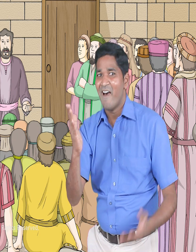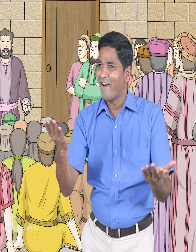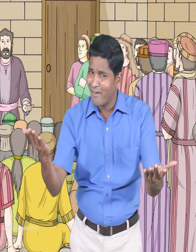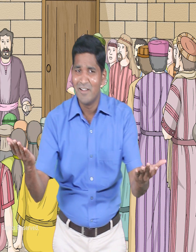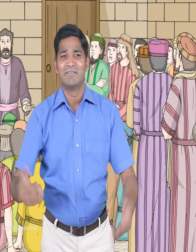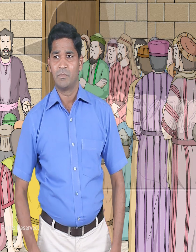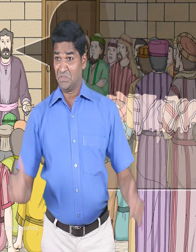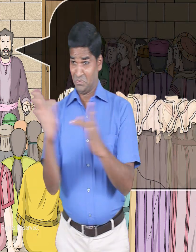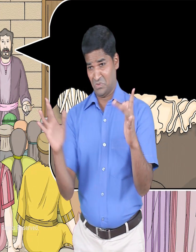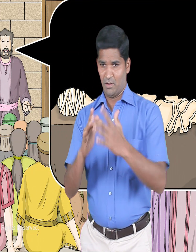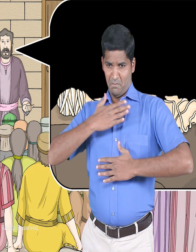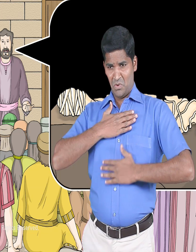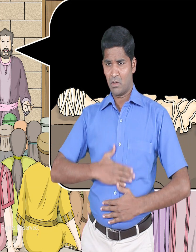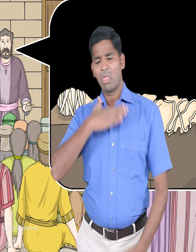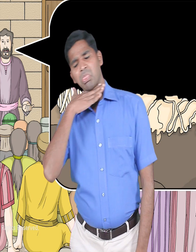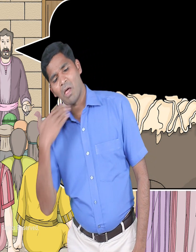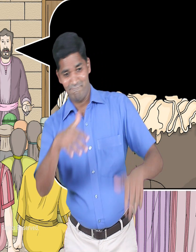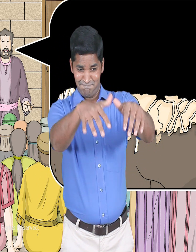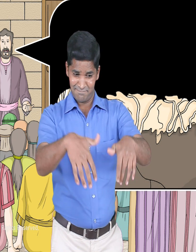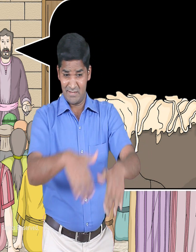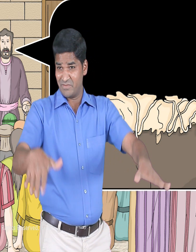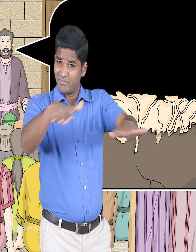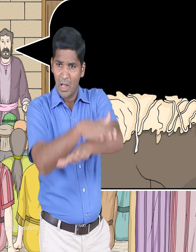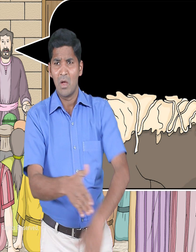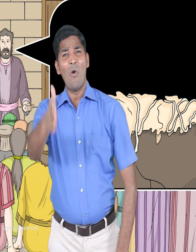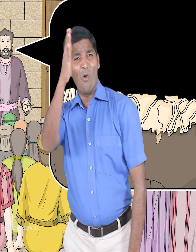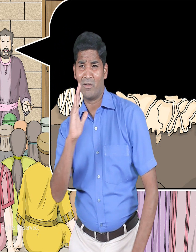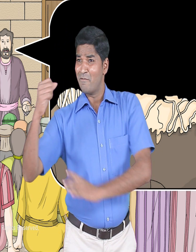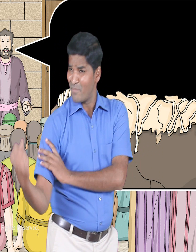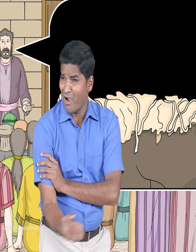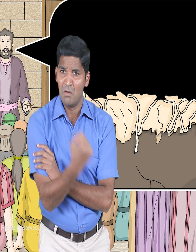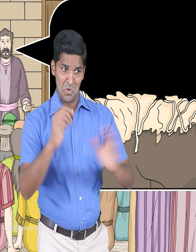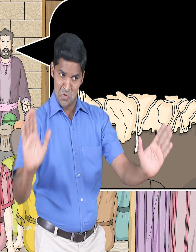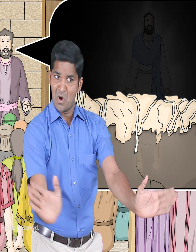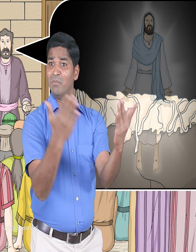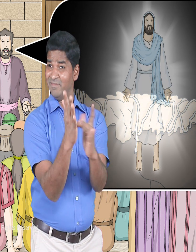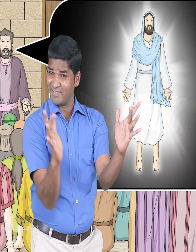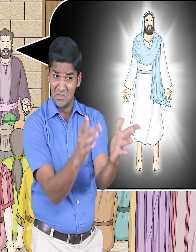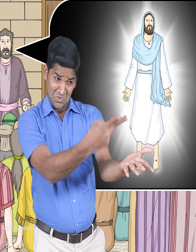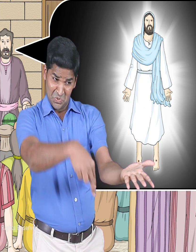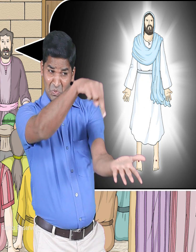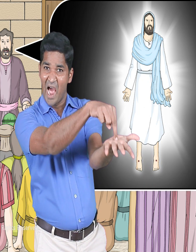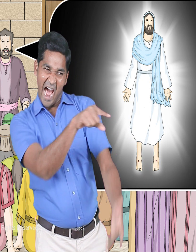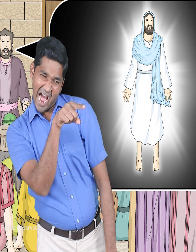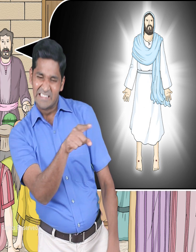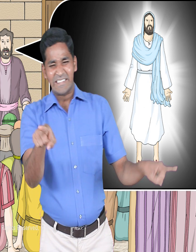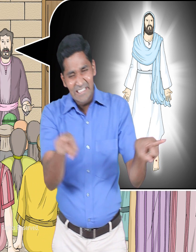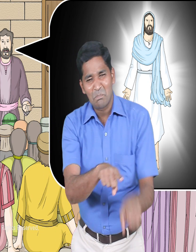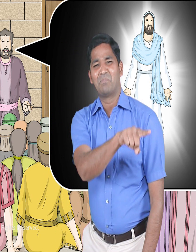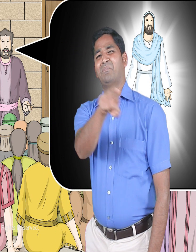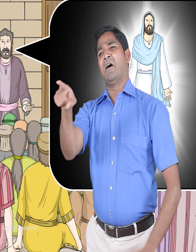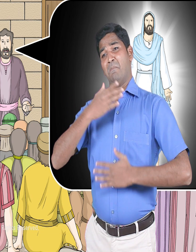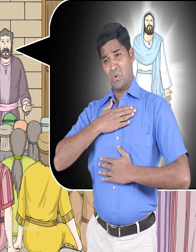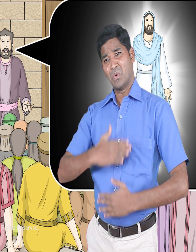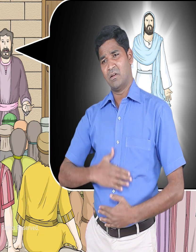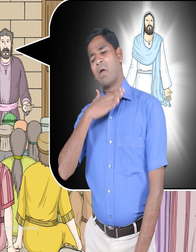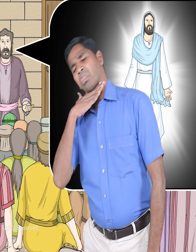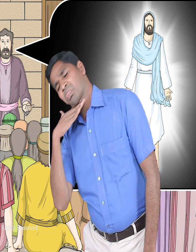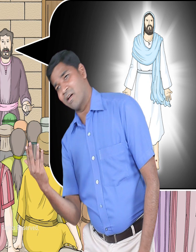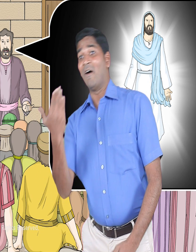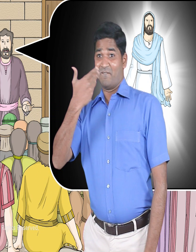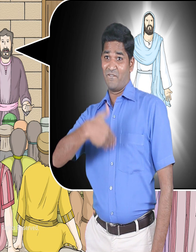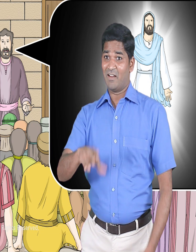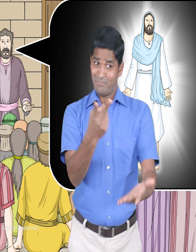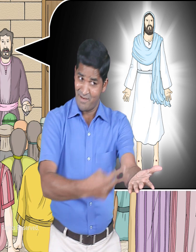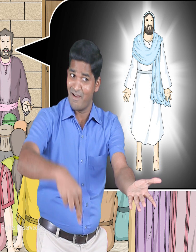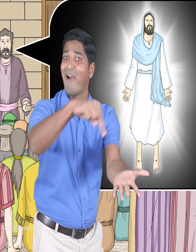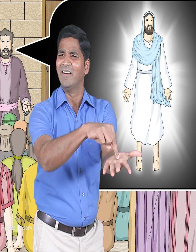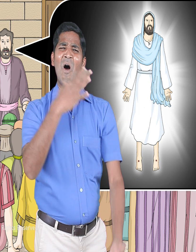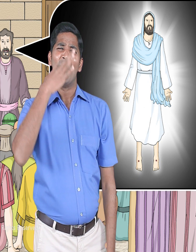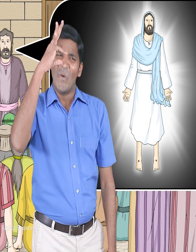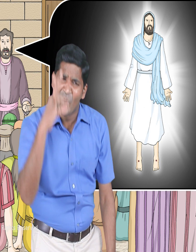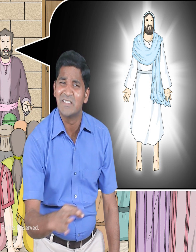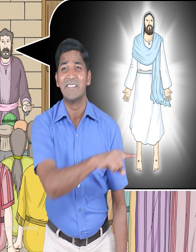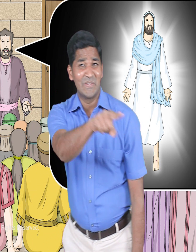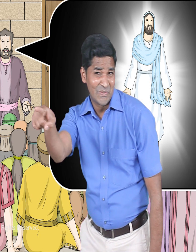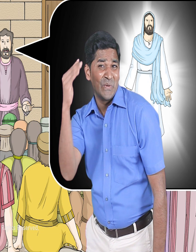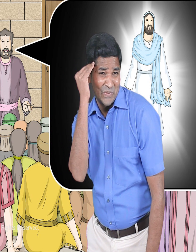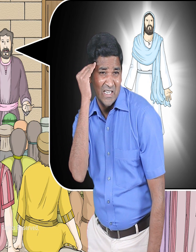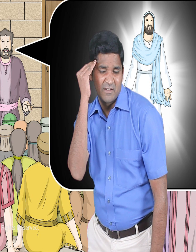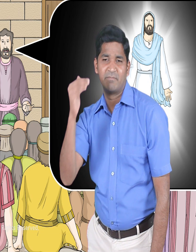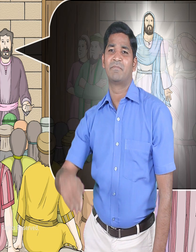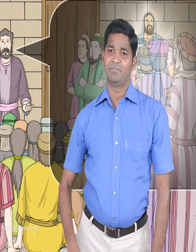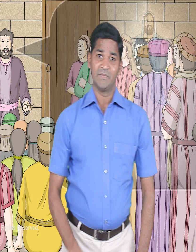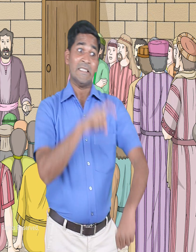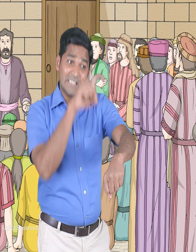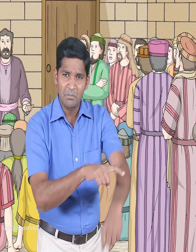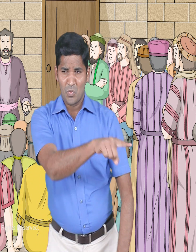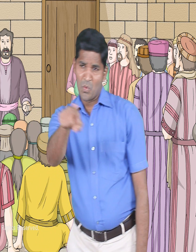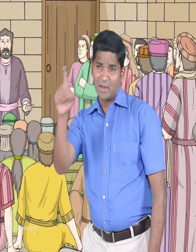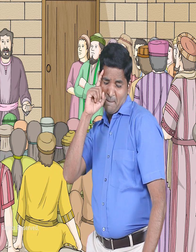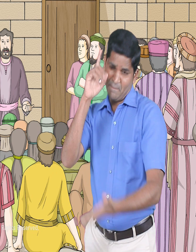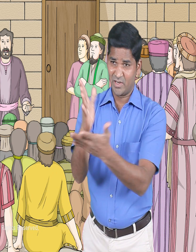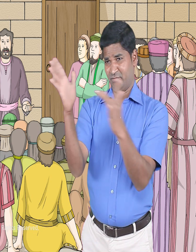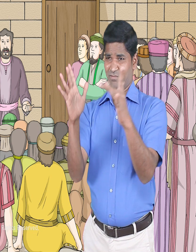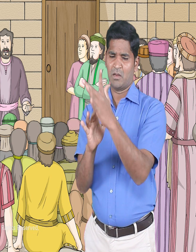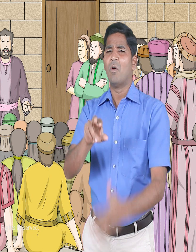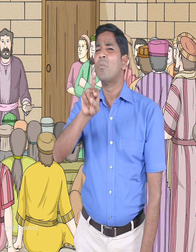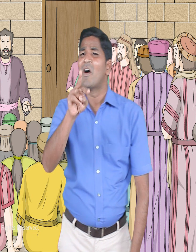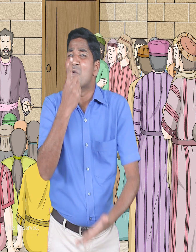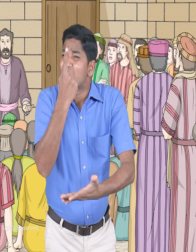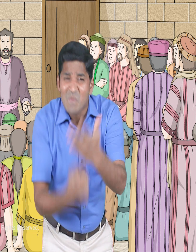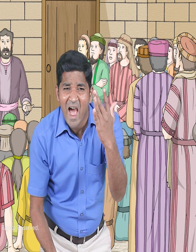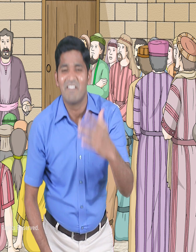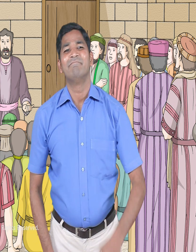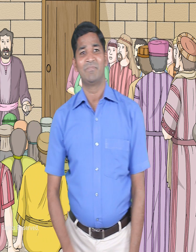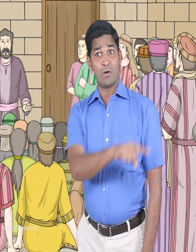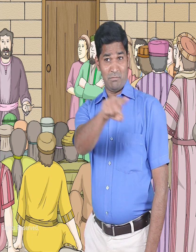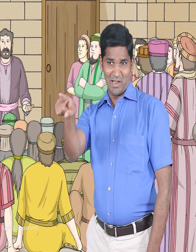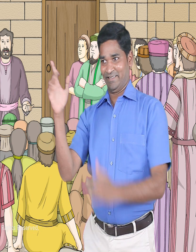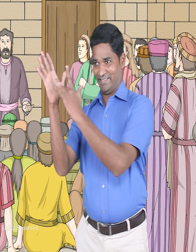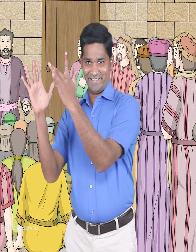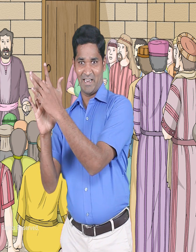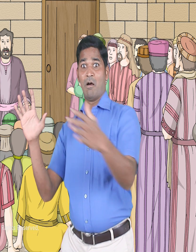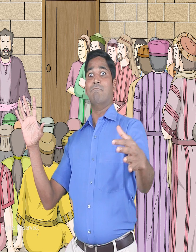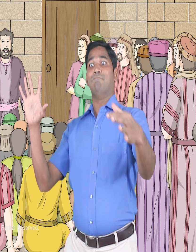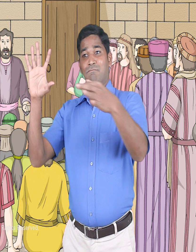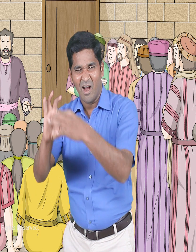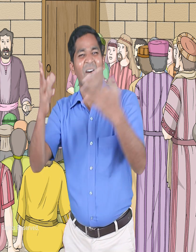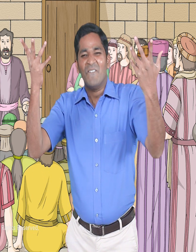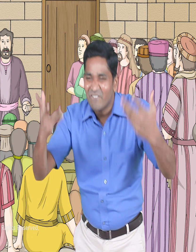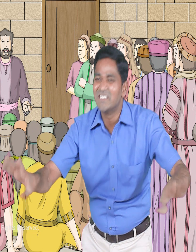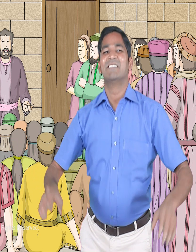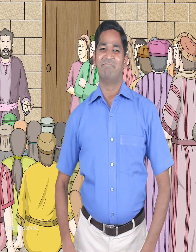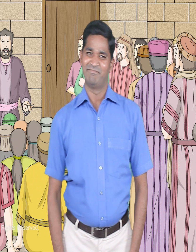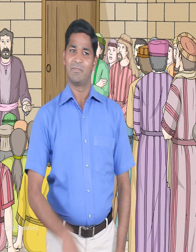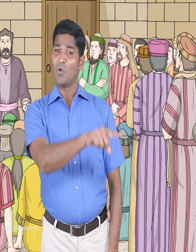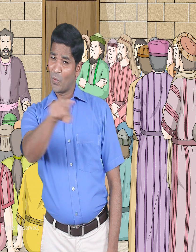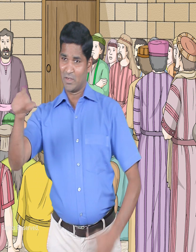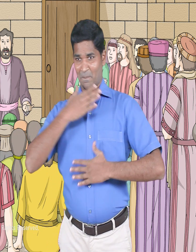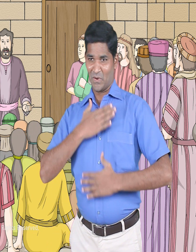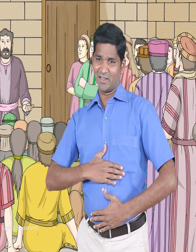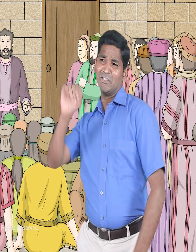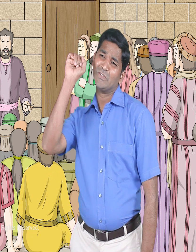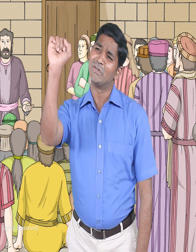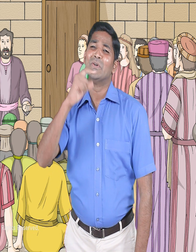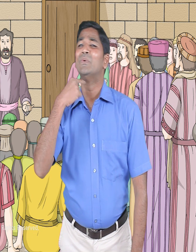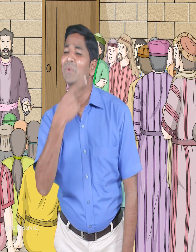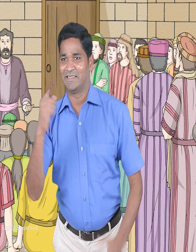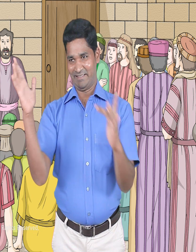By His power God raised the Lord from the dead, and He will raise us also. Do you not know that your bodies are members of Christ?